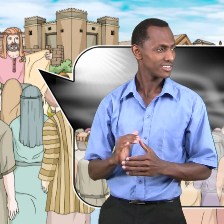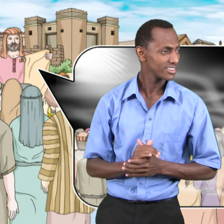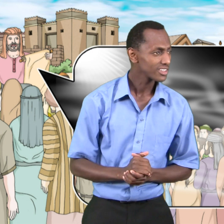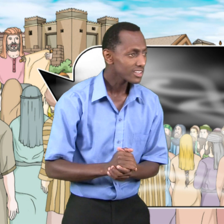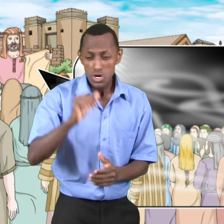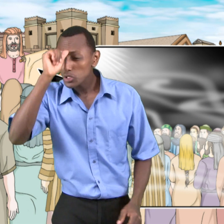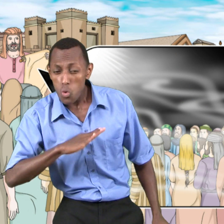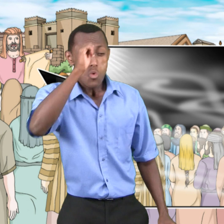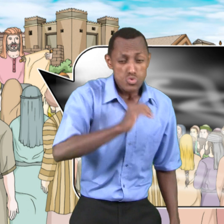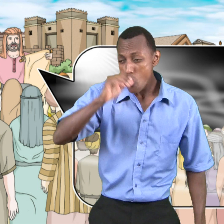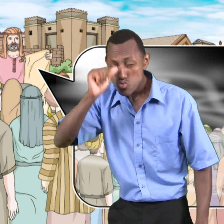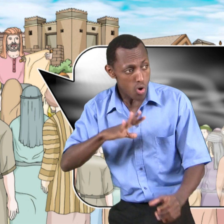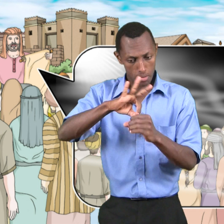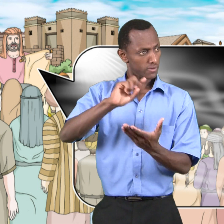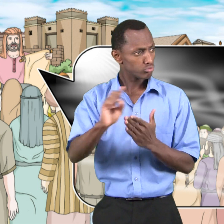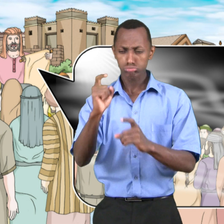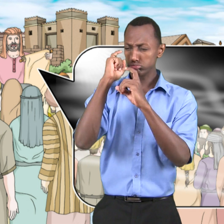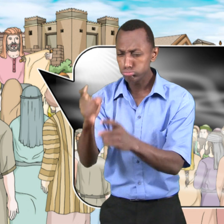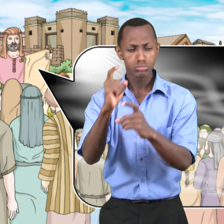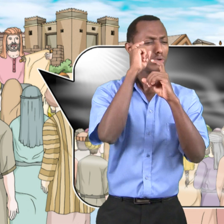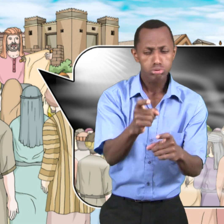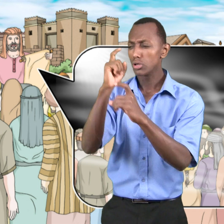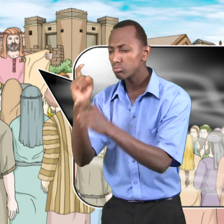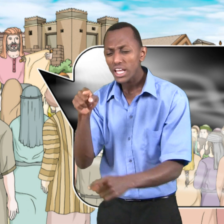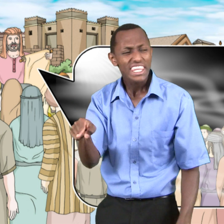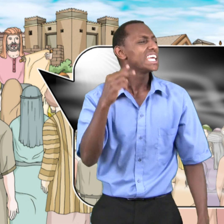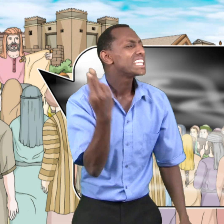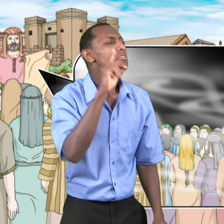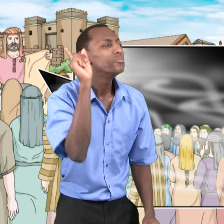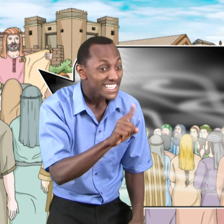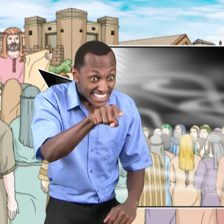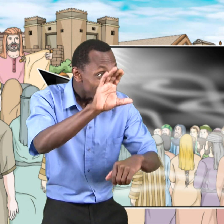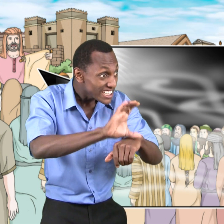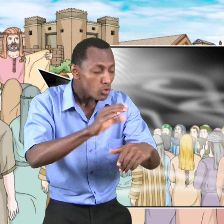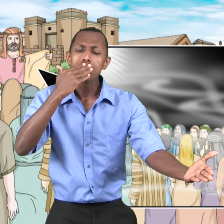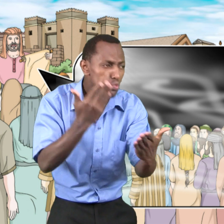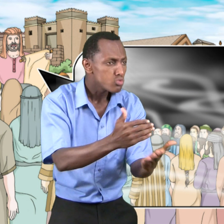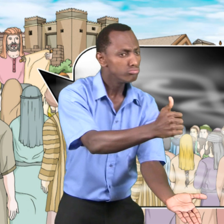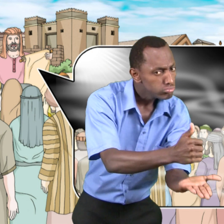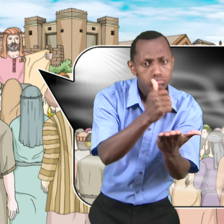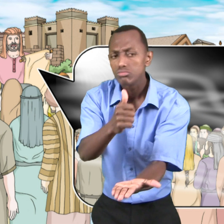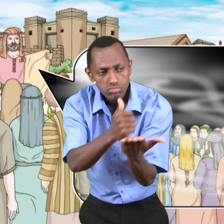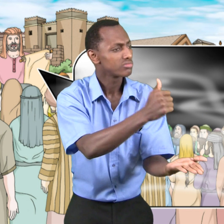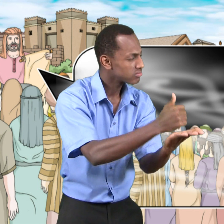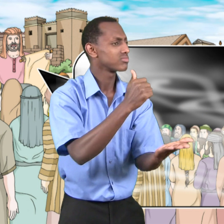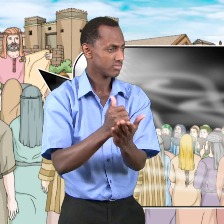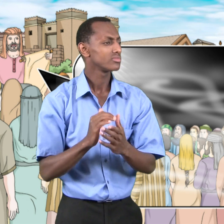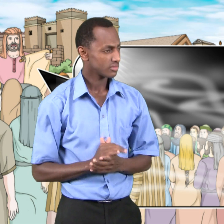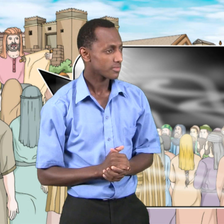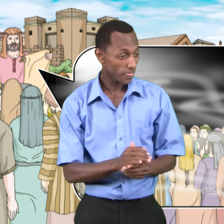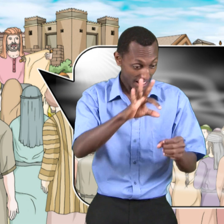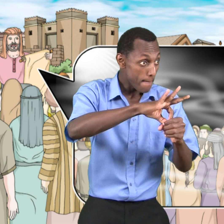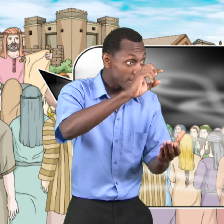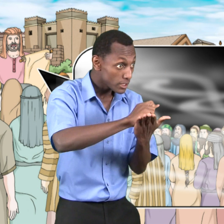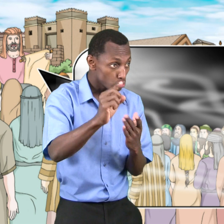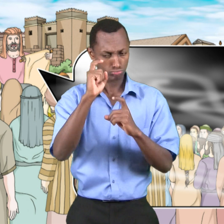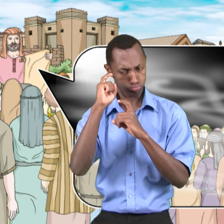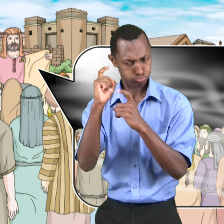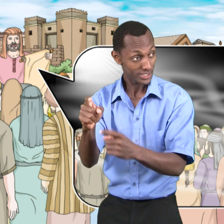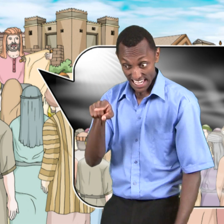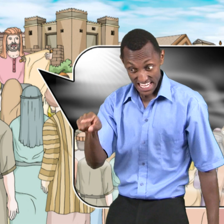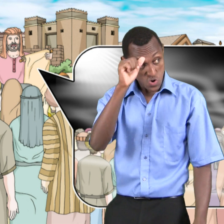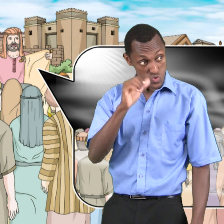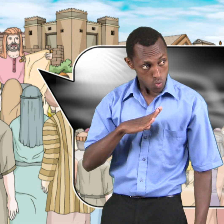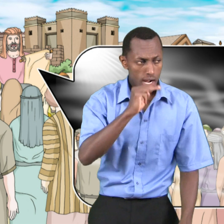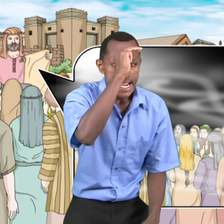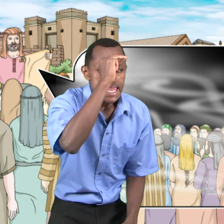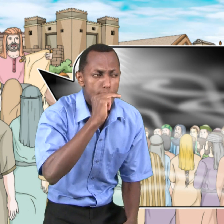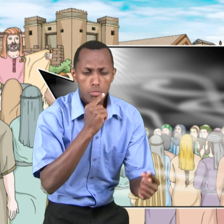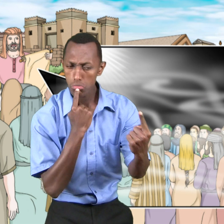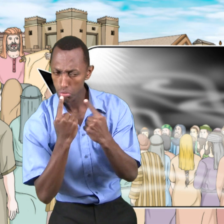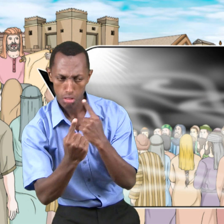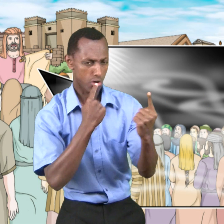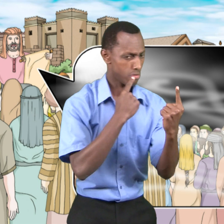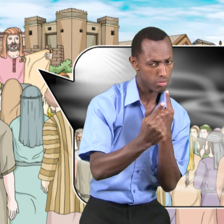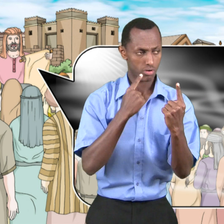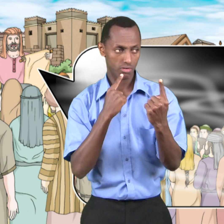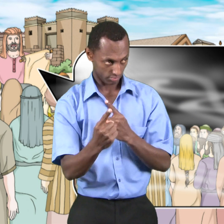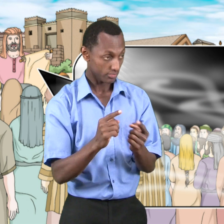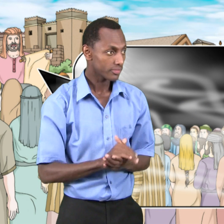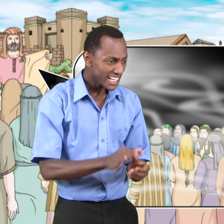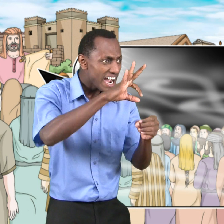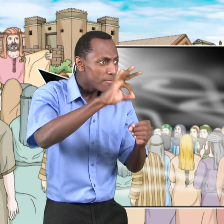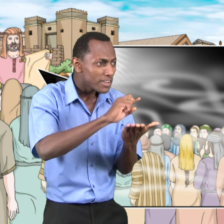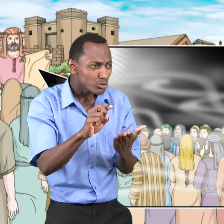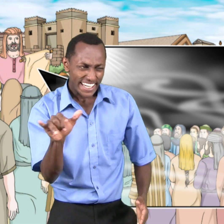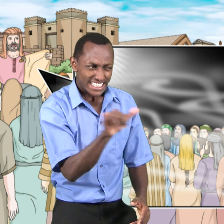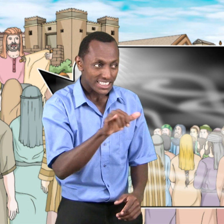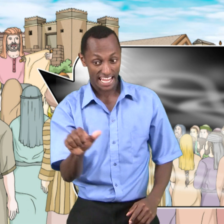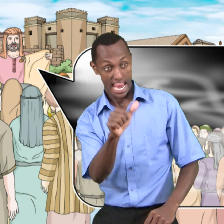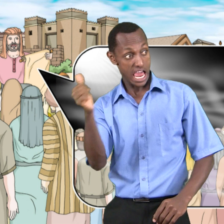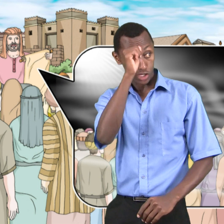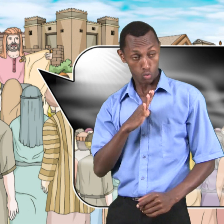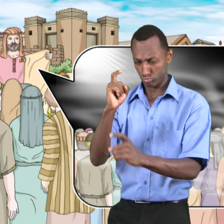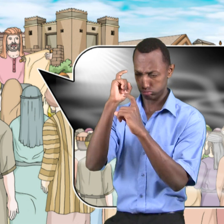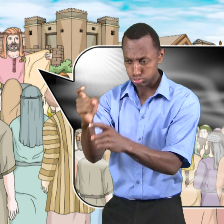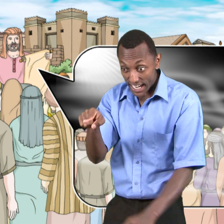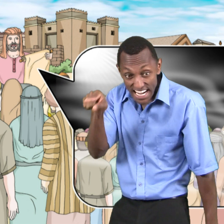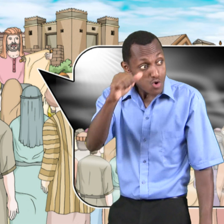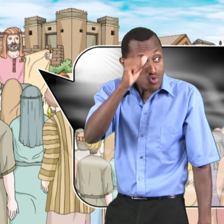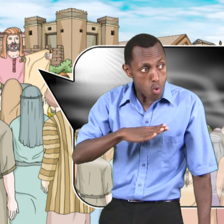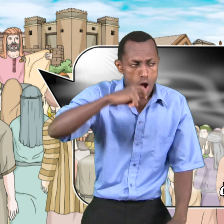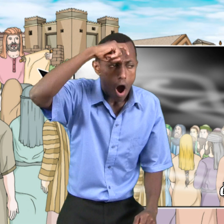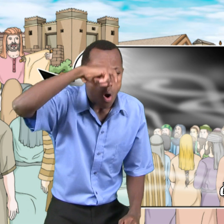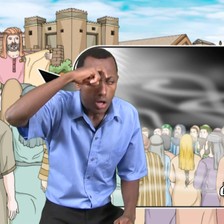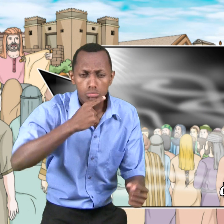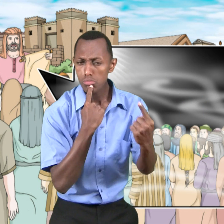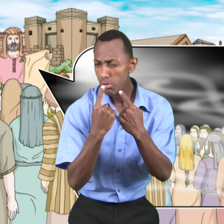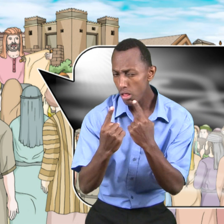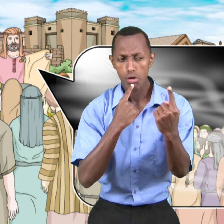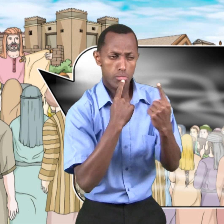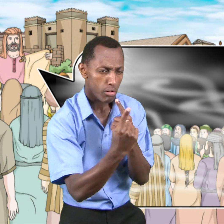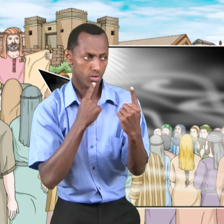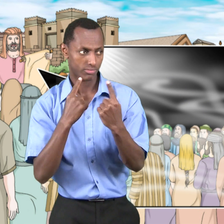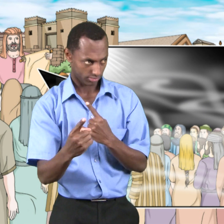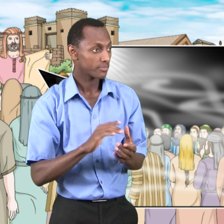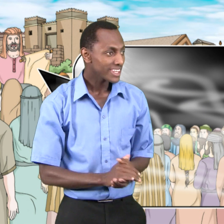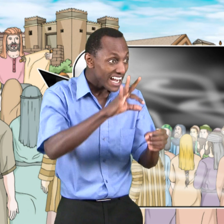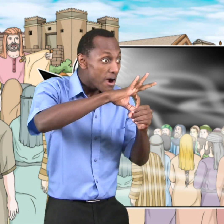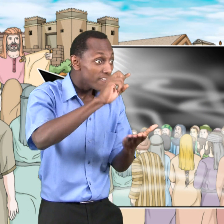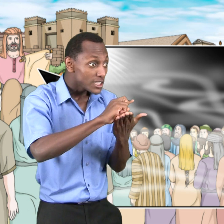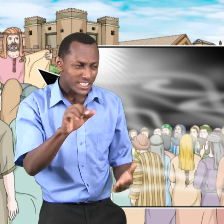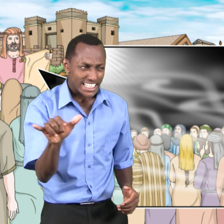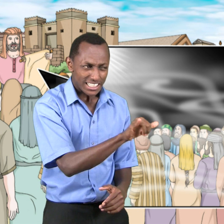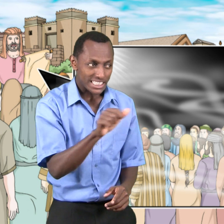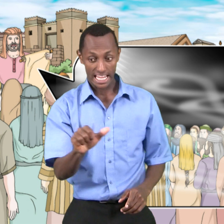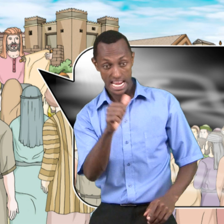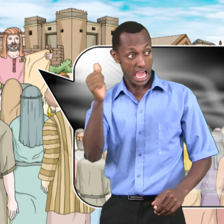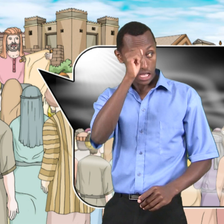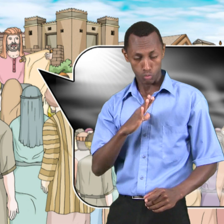Now to each one the manifestation of the Spirit is given for the common good.